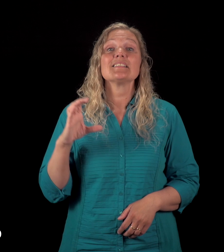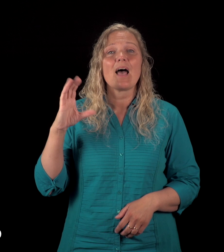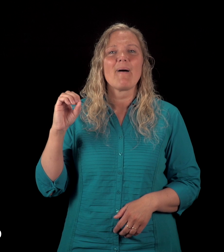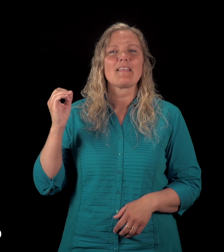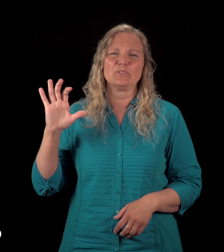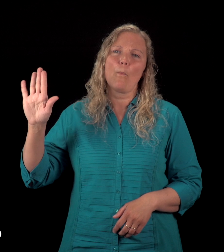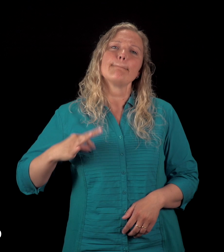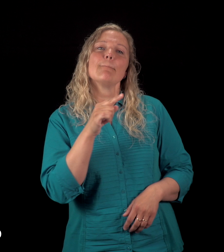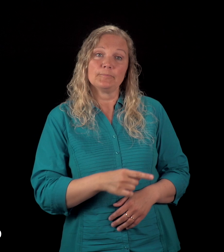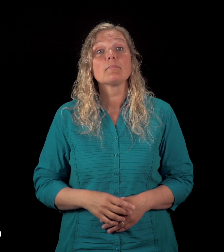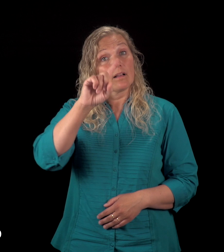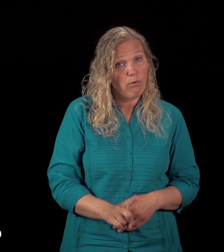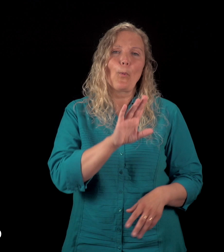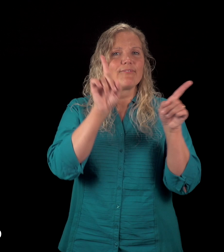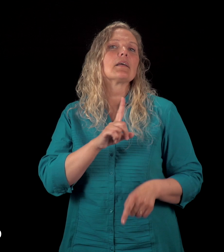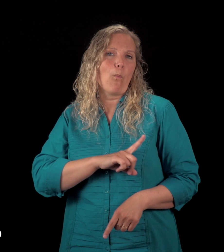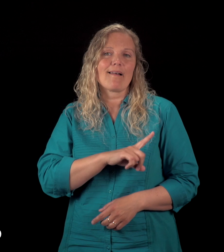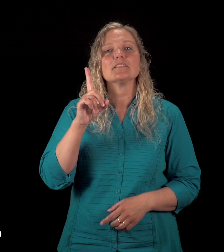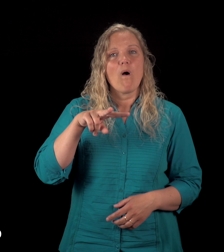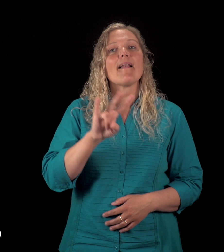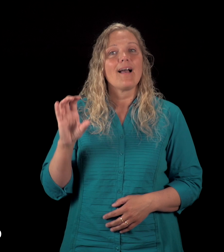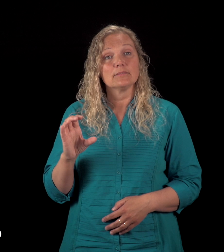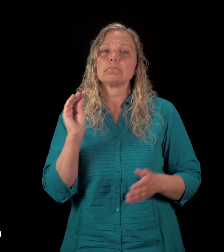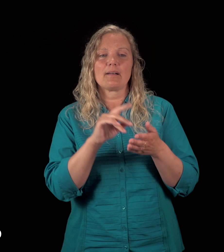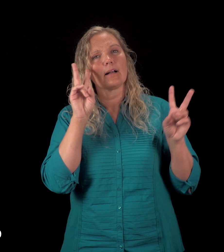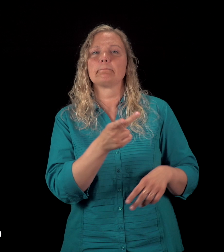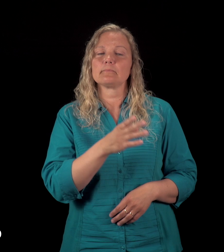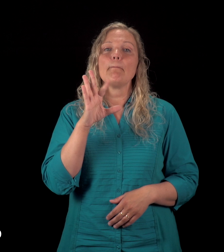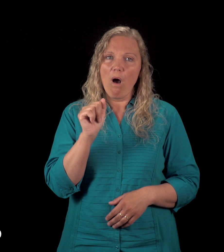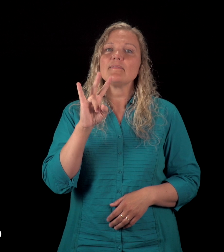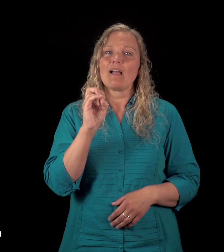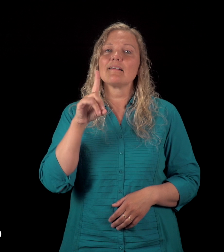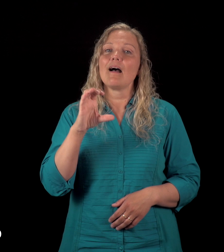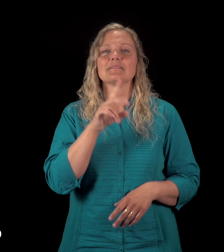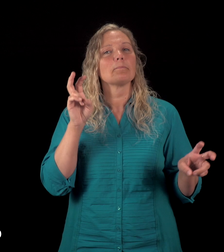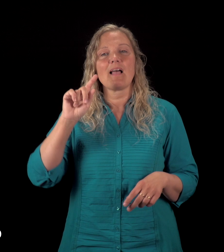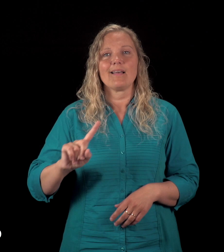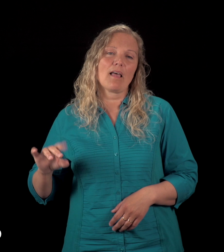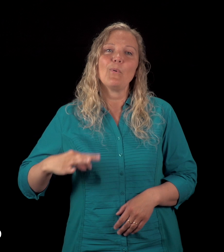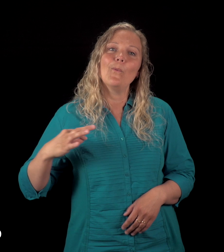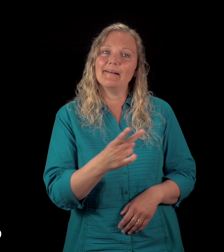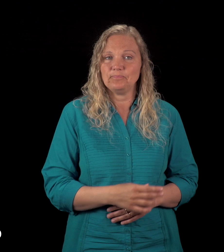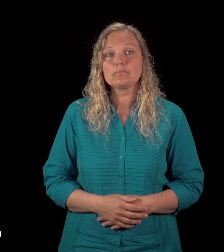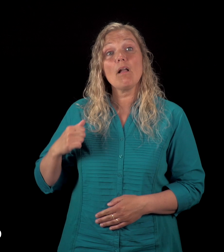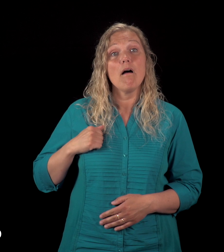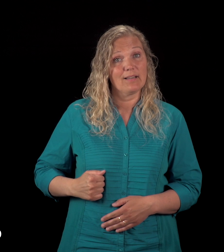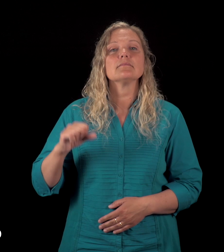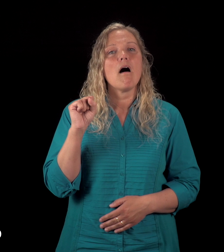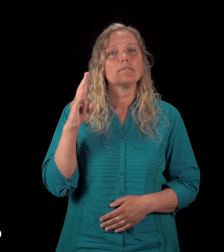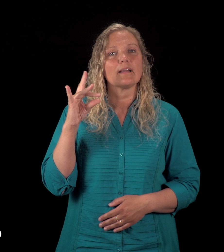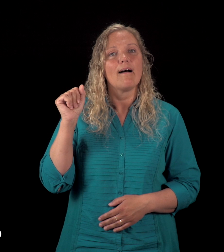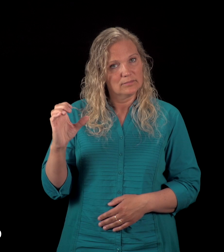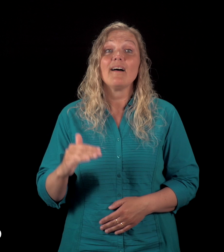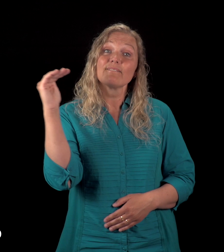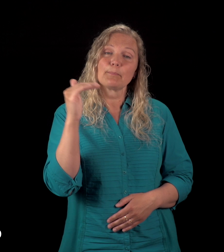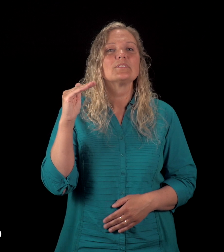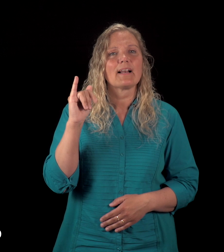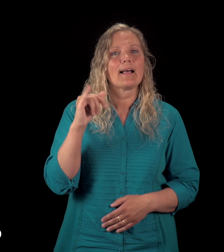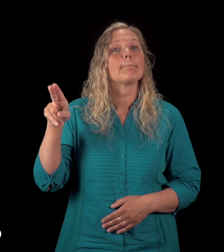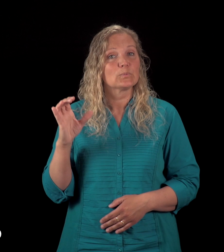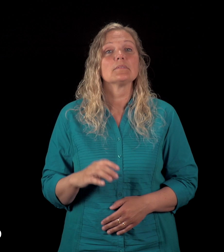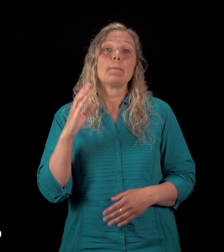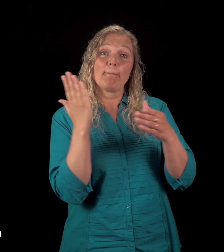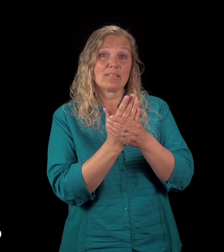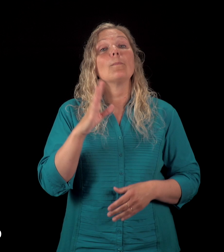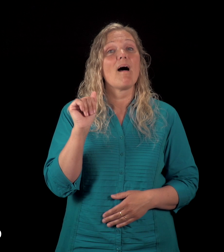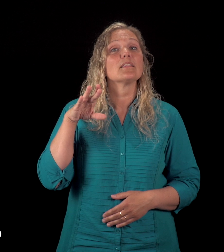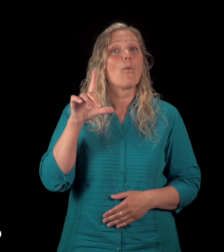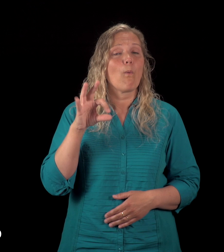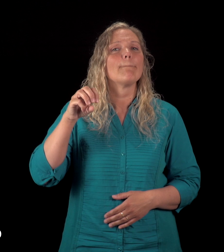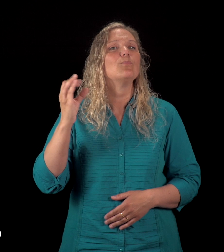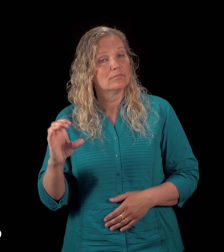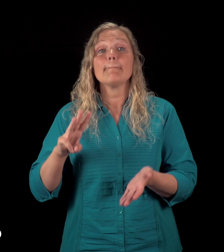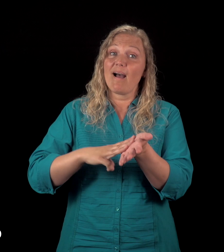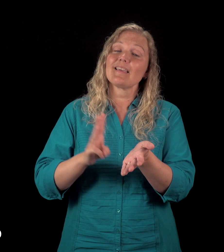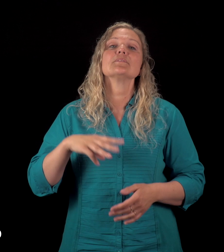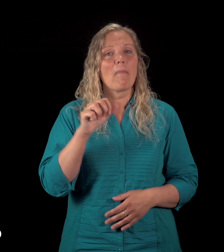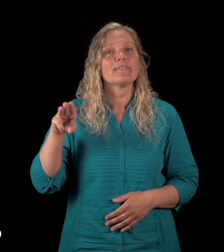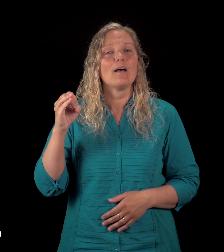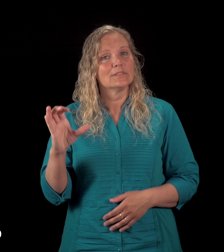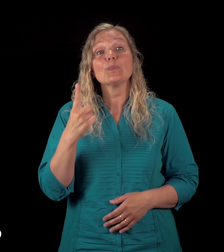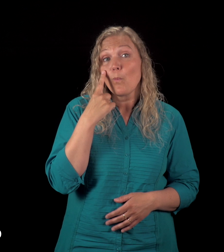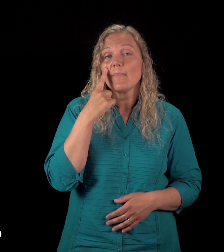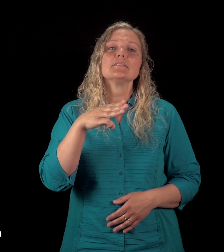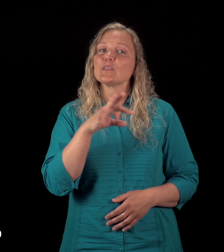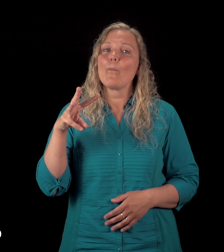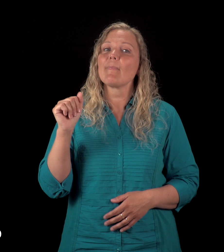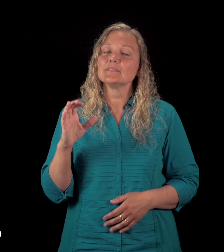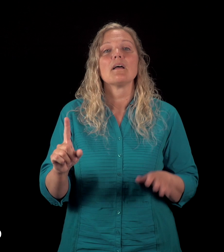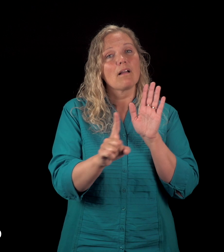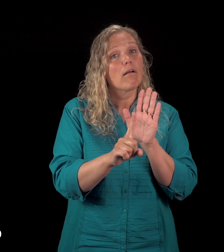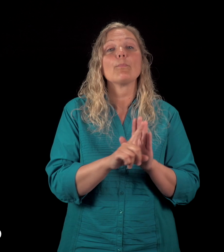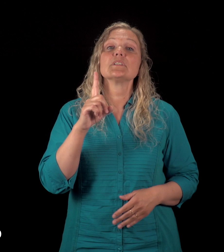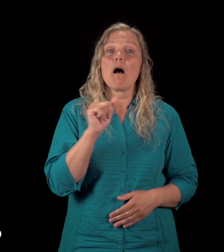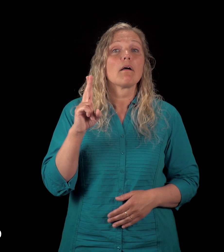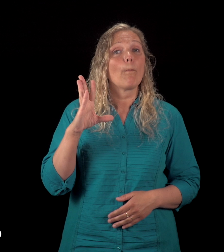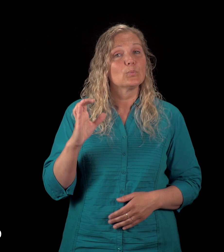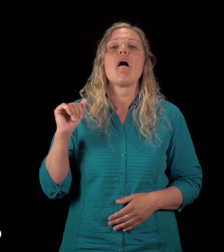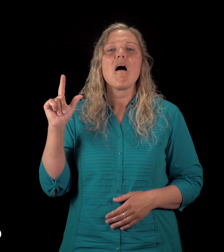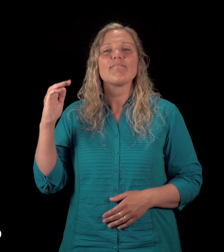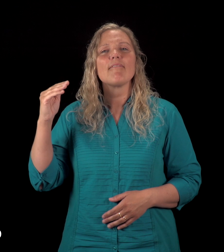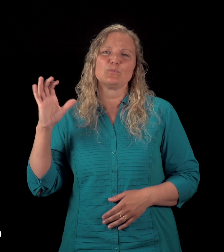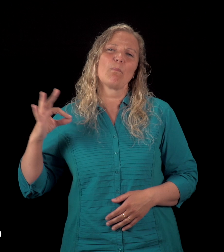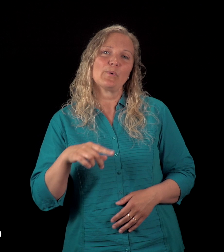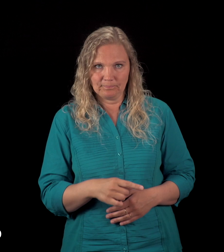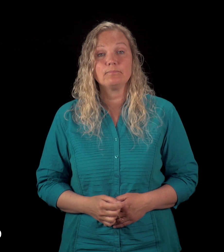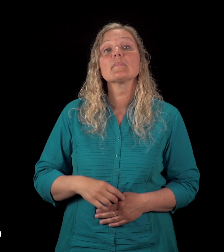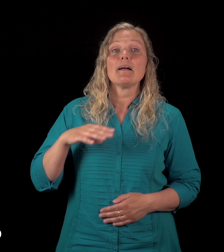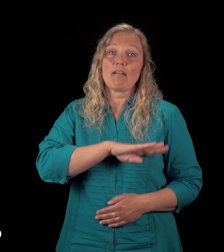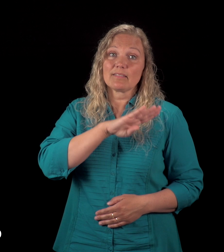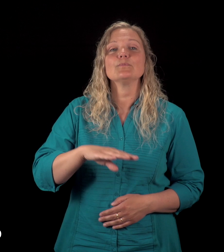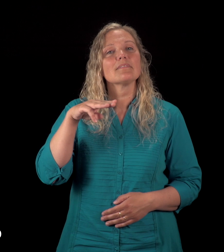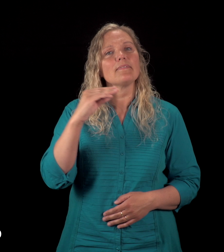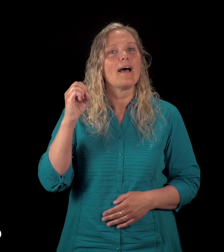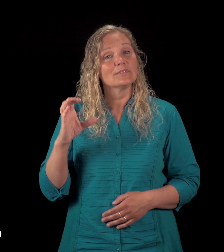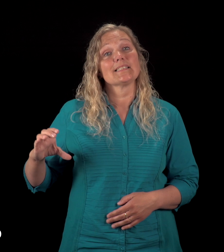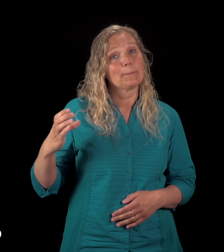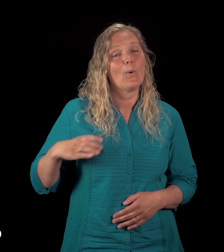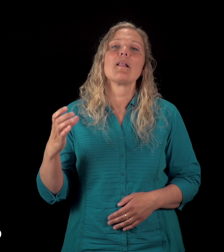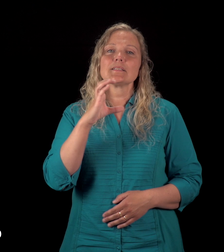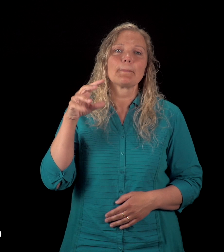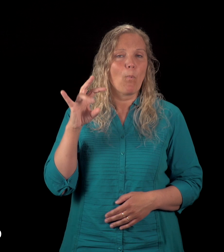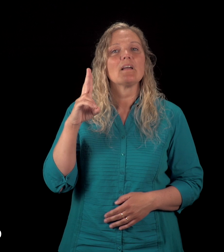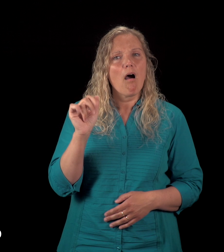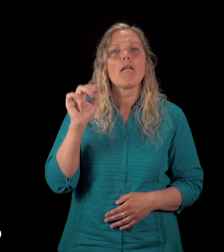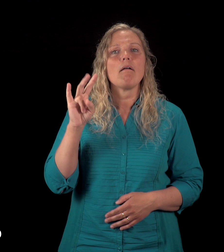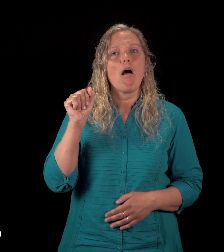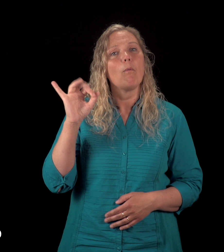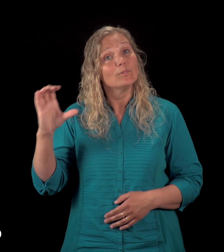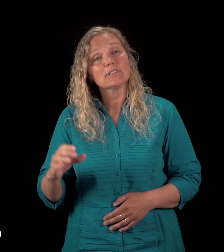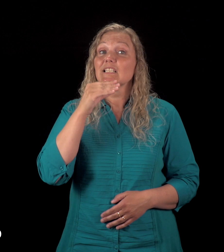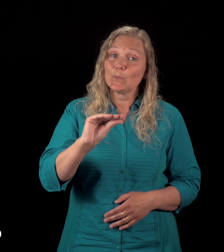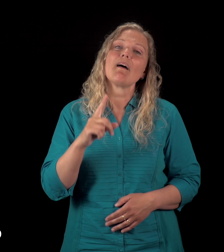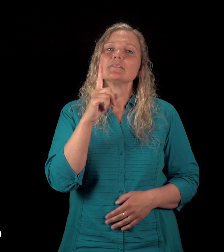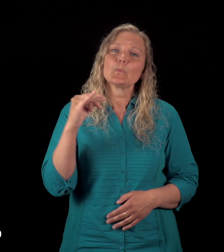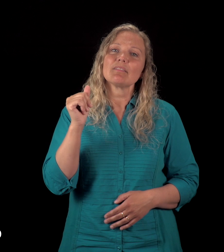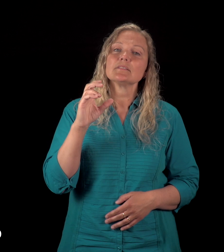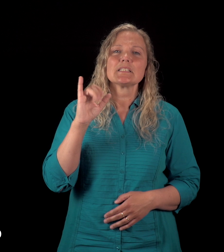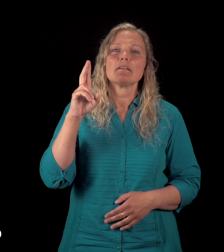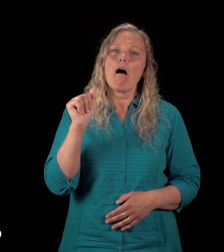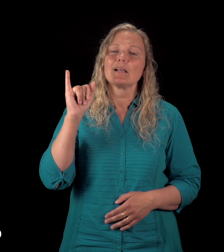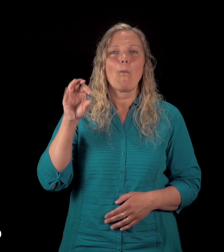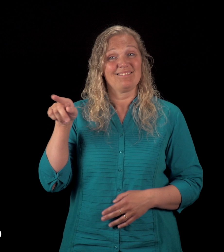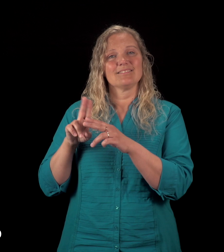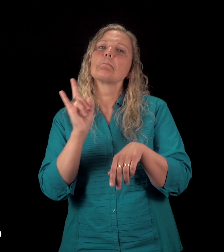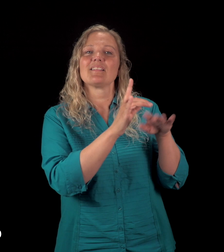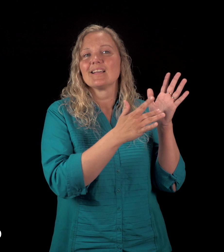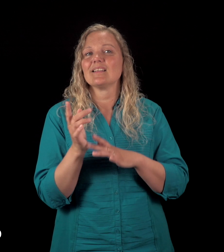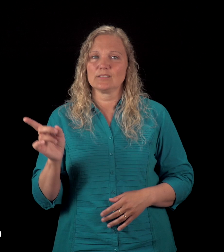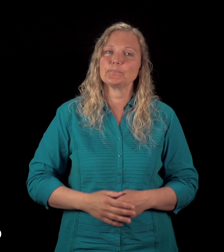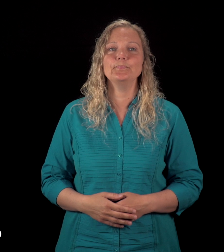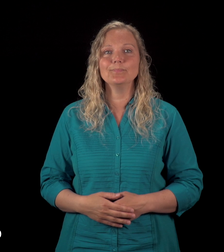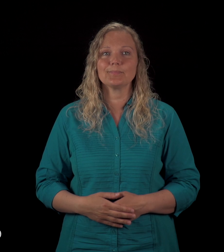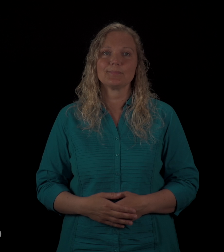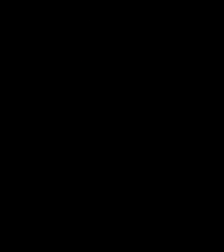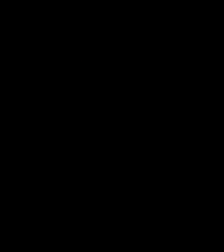These are the twelve He appointed: Simon (whom He named Peter), James son of Zebedee and his brother John (whom He named Boanerges, meaning “Sons of Thunder”), Andrew, Philip, Bartholomew, Matthew, Thomas, James son of Alphaeus, Thaddaeus, Simon the Zealot, and Judas Iscariot, who betrayed Jesus.